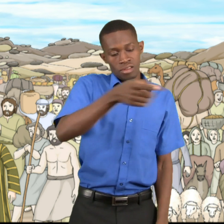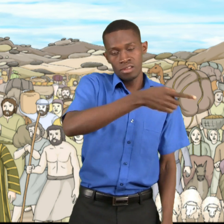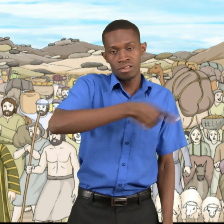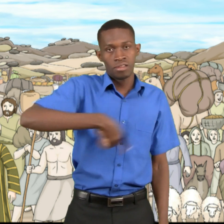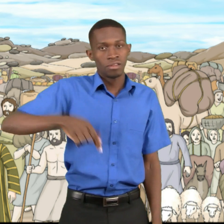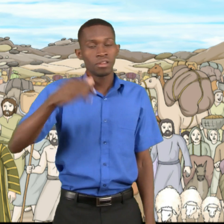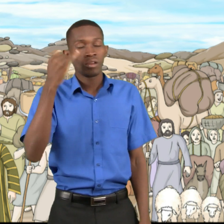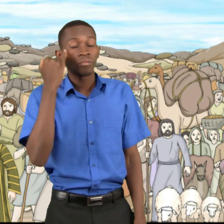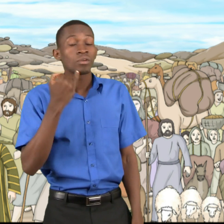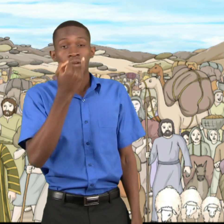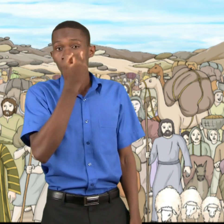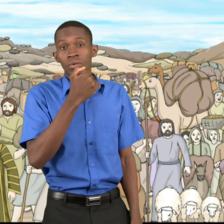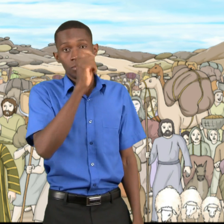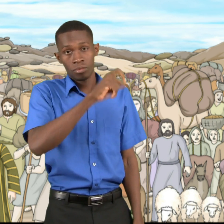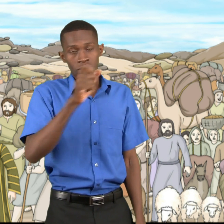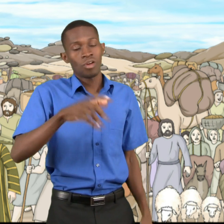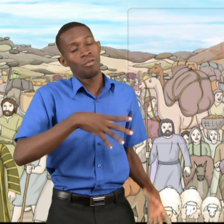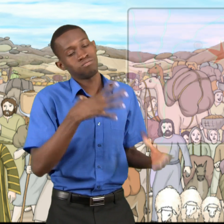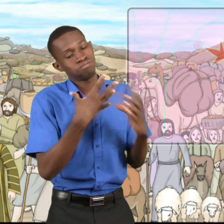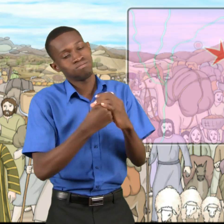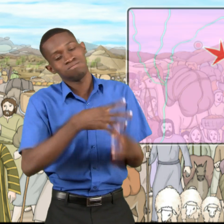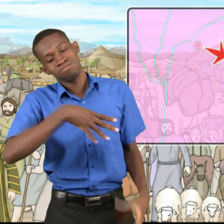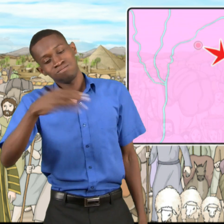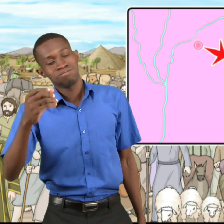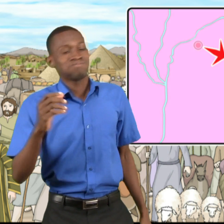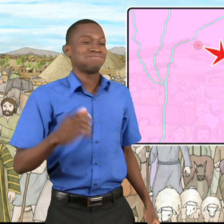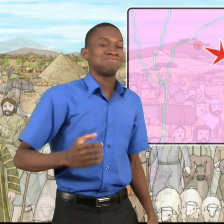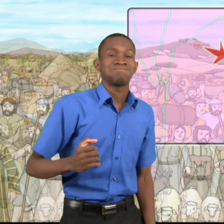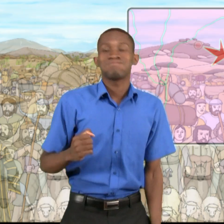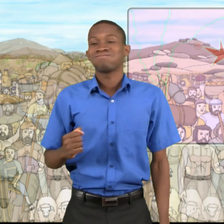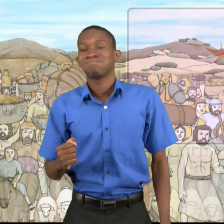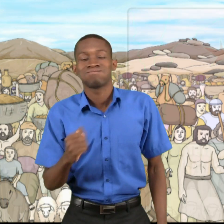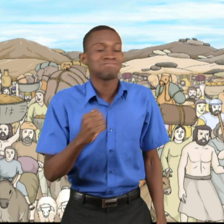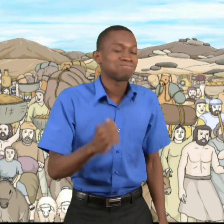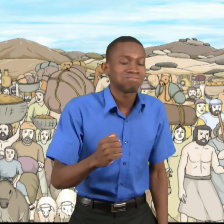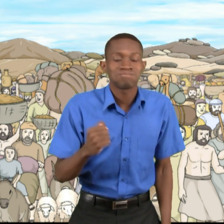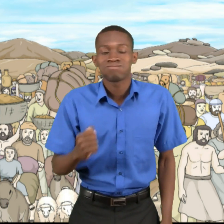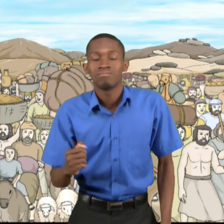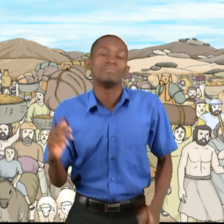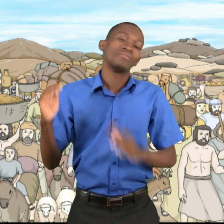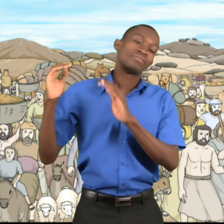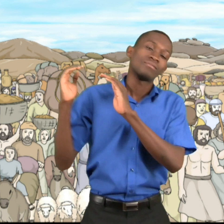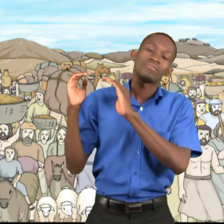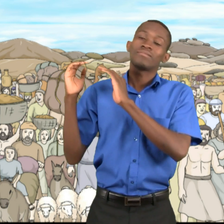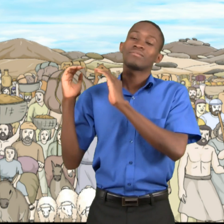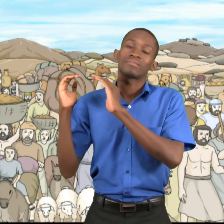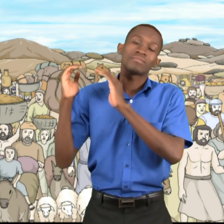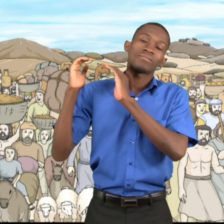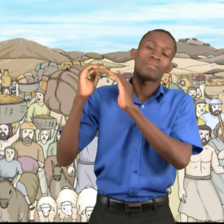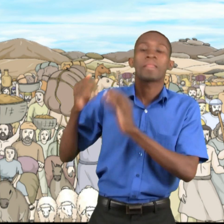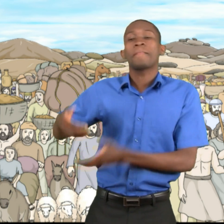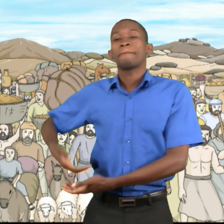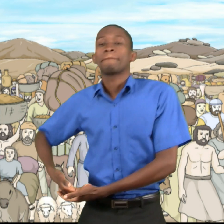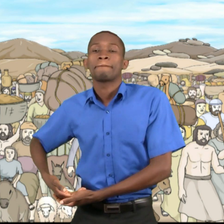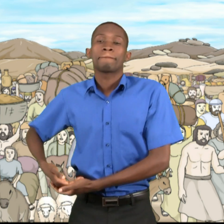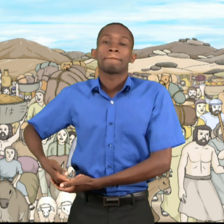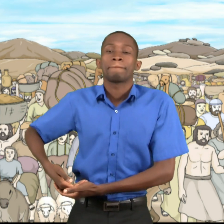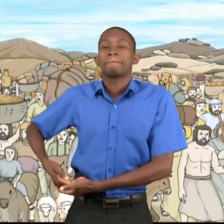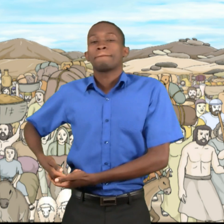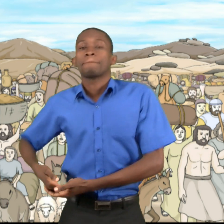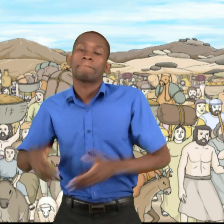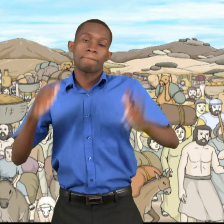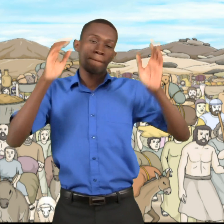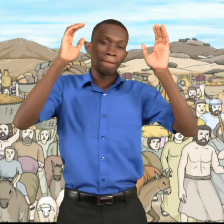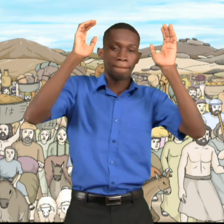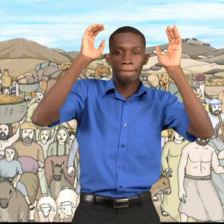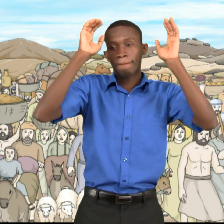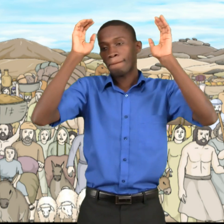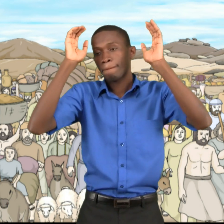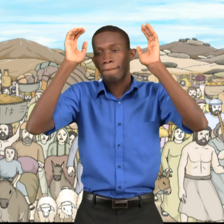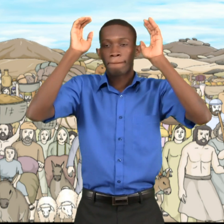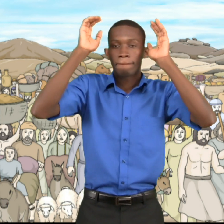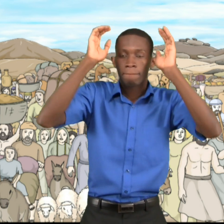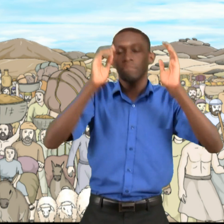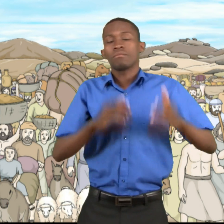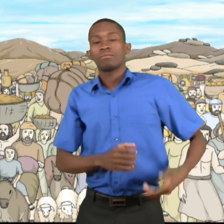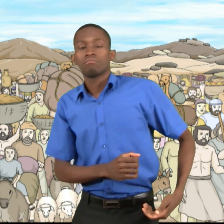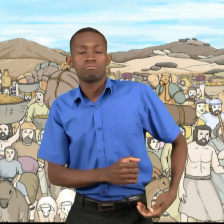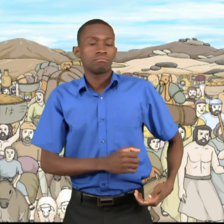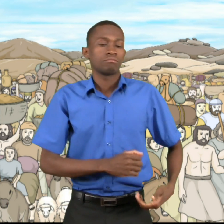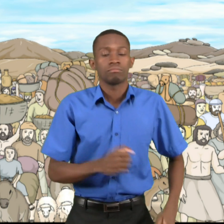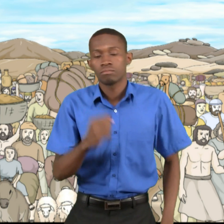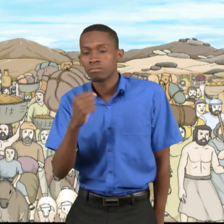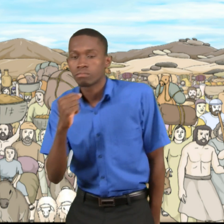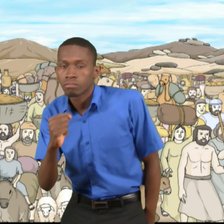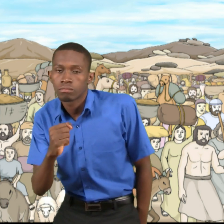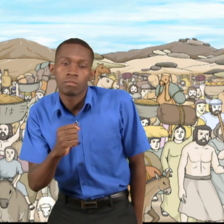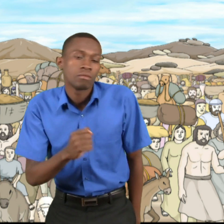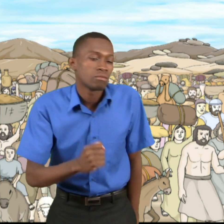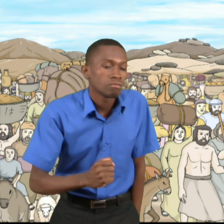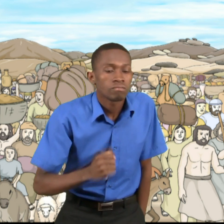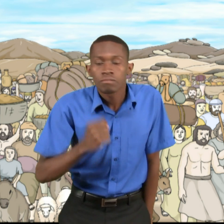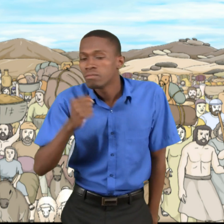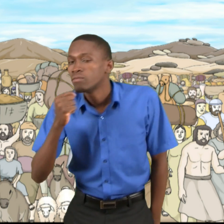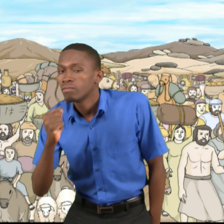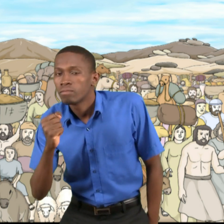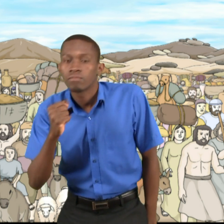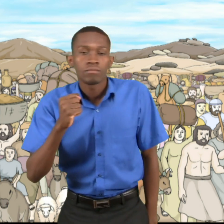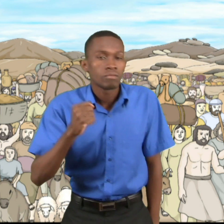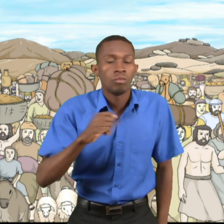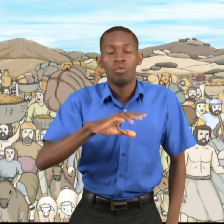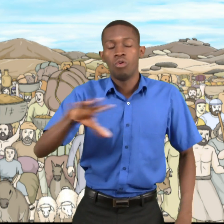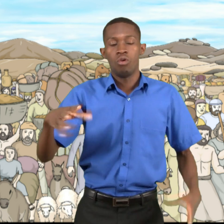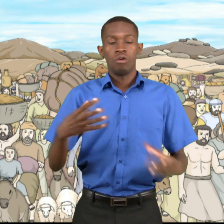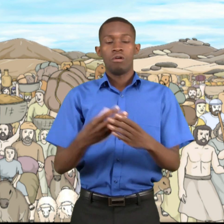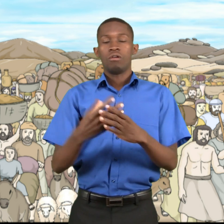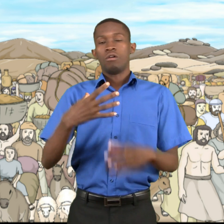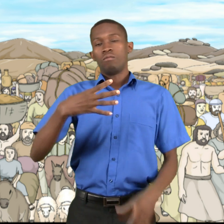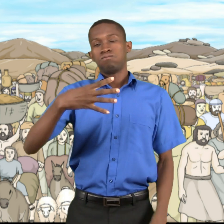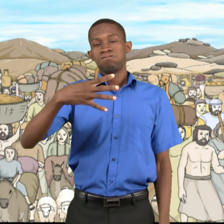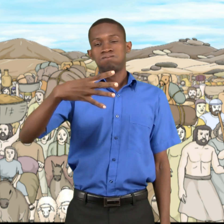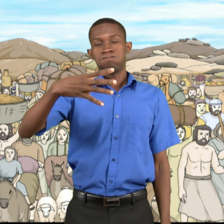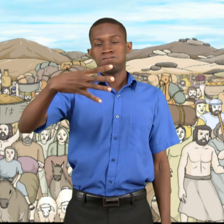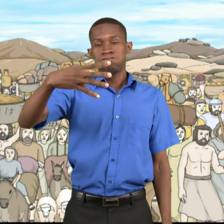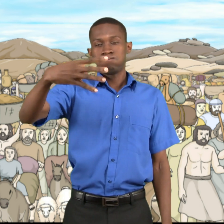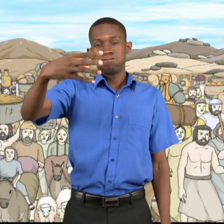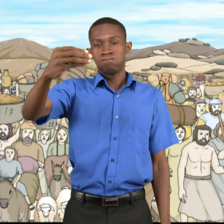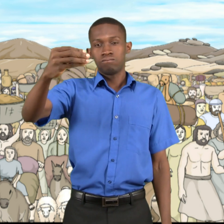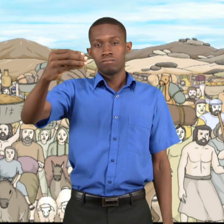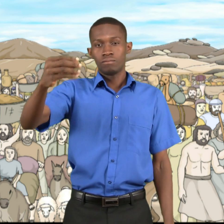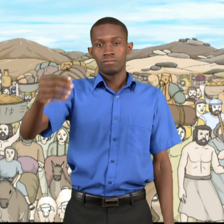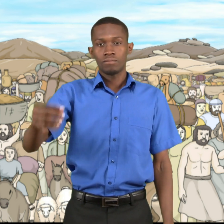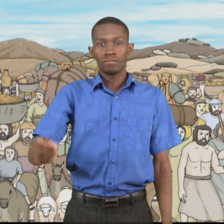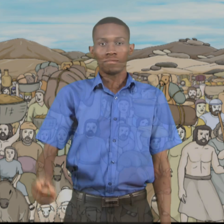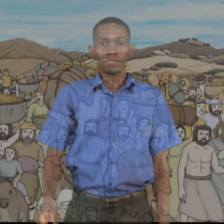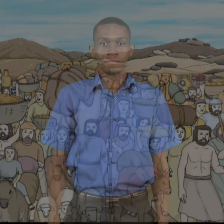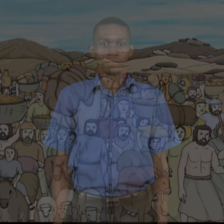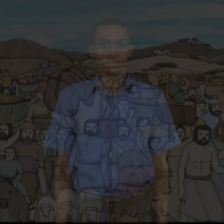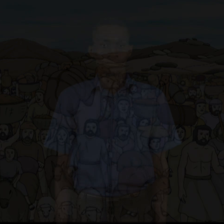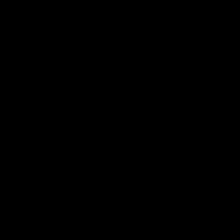At the end of the 430 years, to the very day, all the LORD’s divisions went out of the land of Egypt.